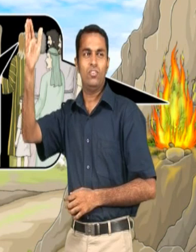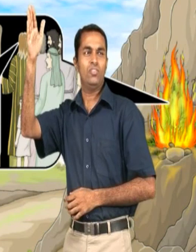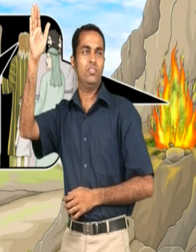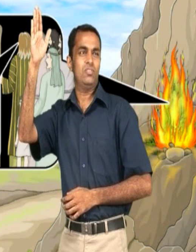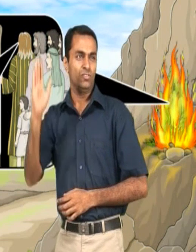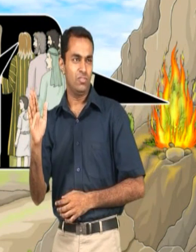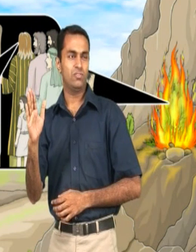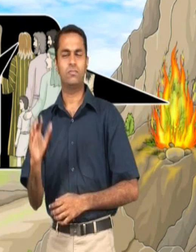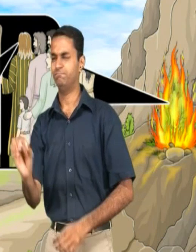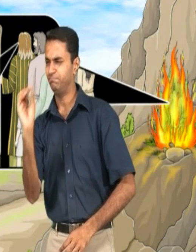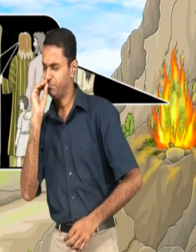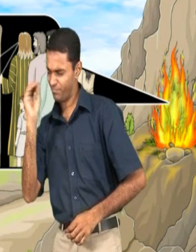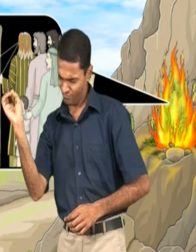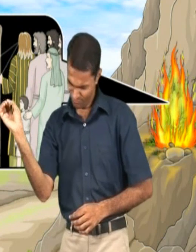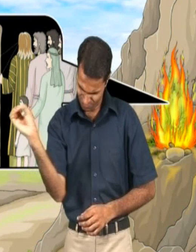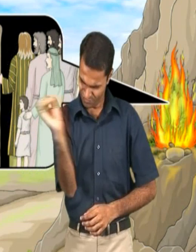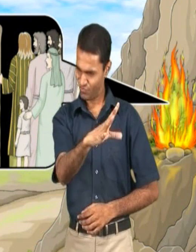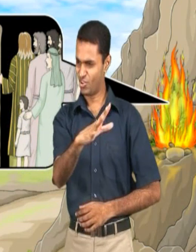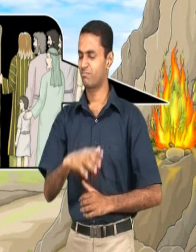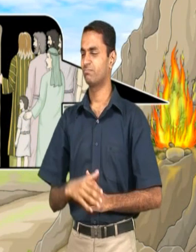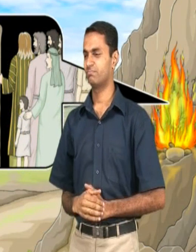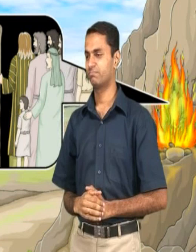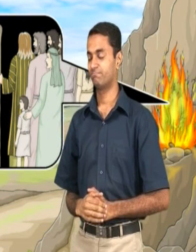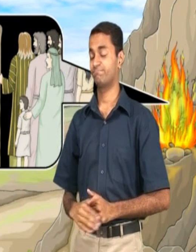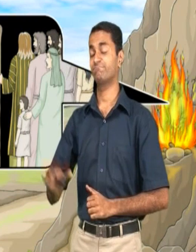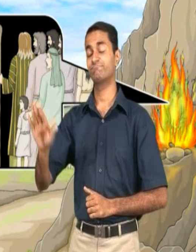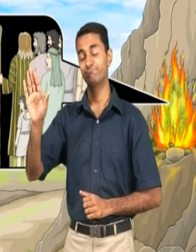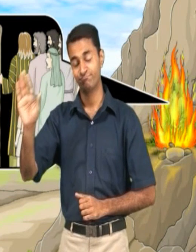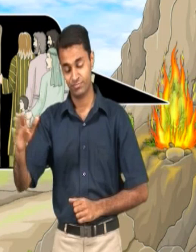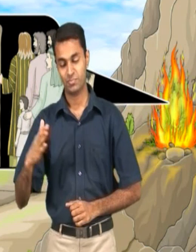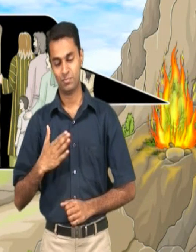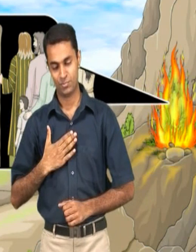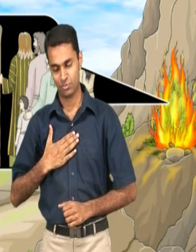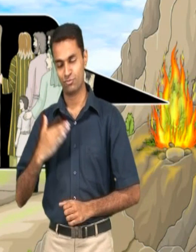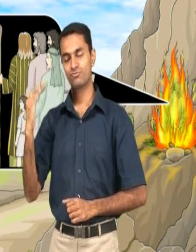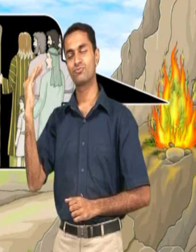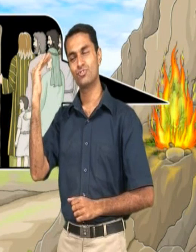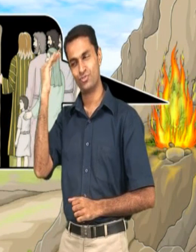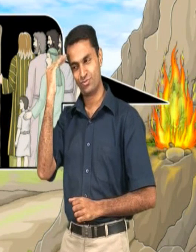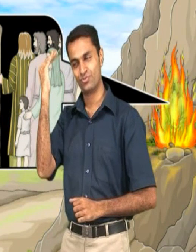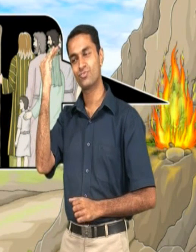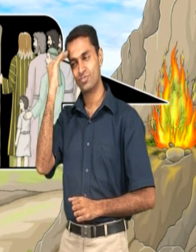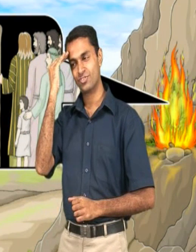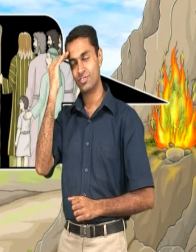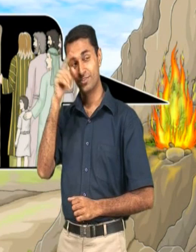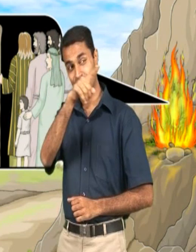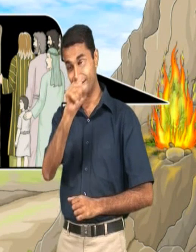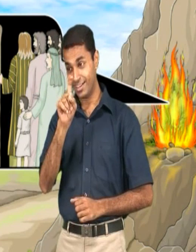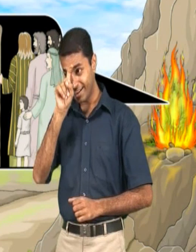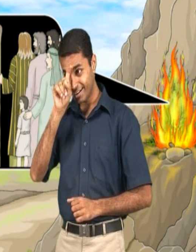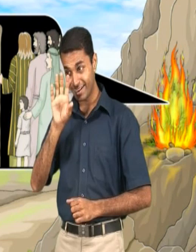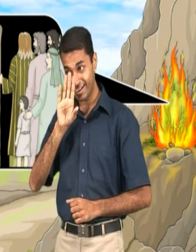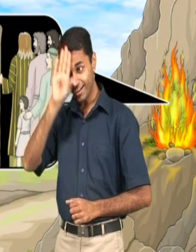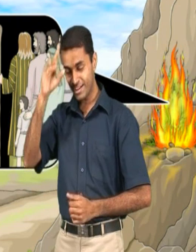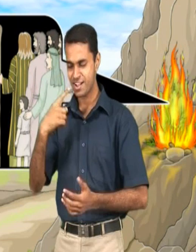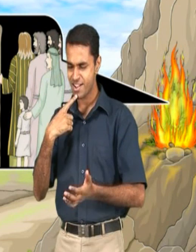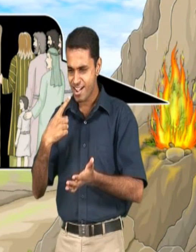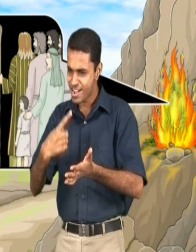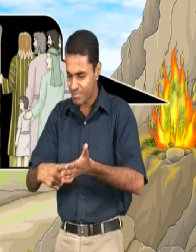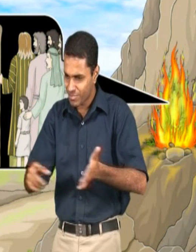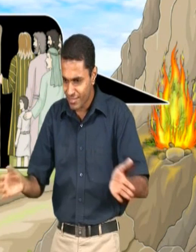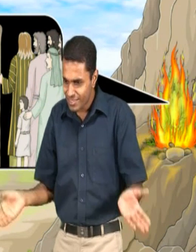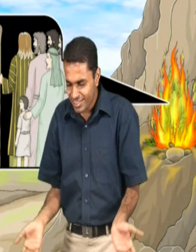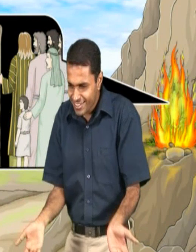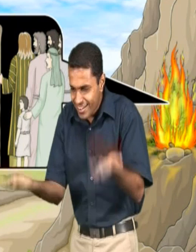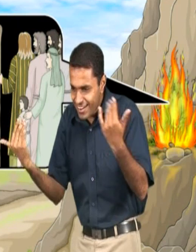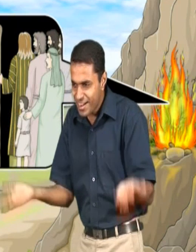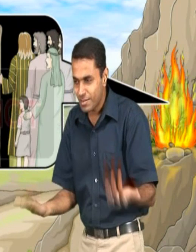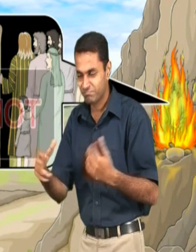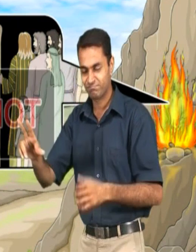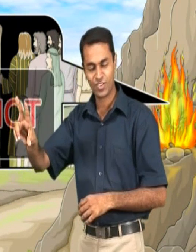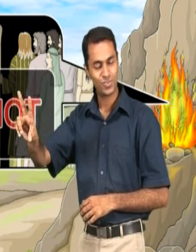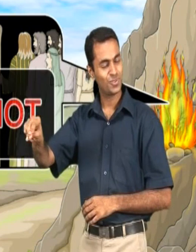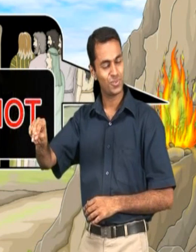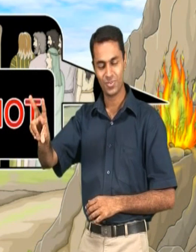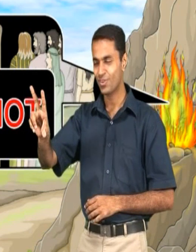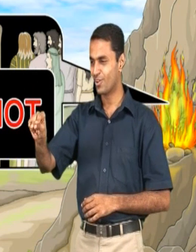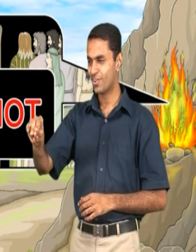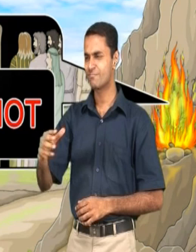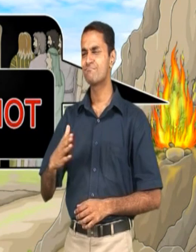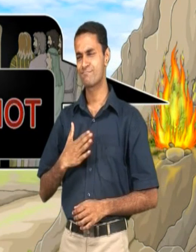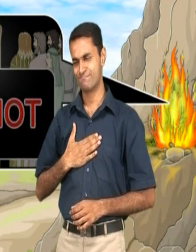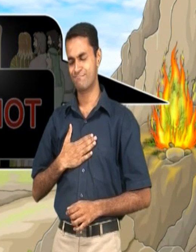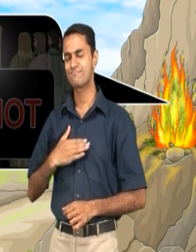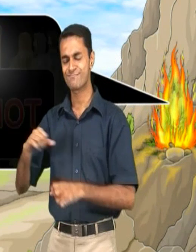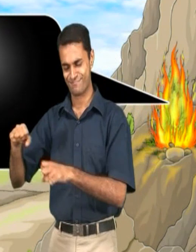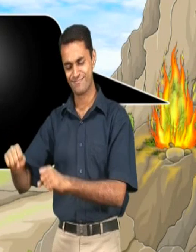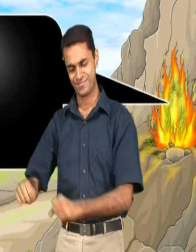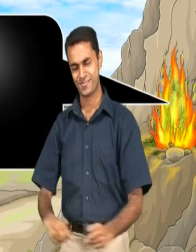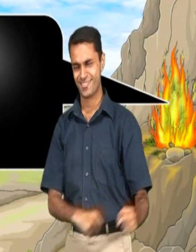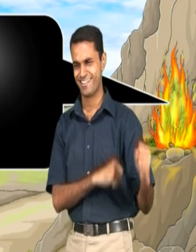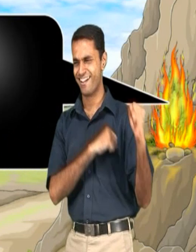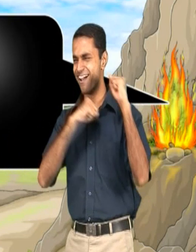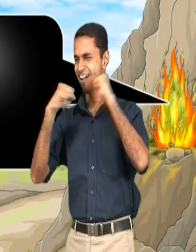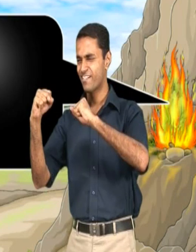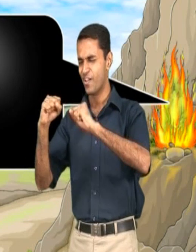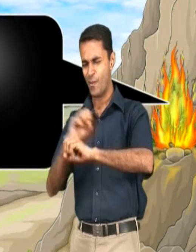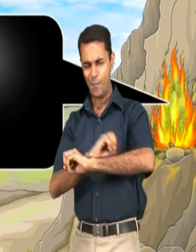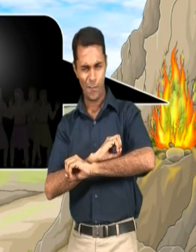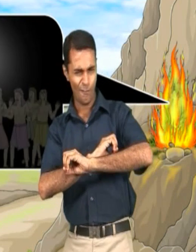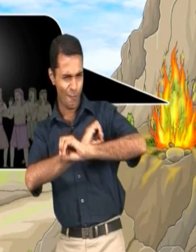But I know that the king of Egypt will not allow you to go unless a mighty hand compels him.